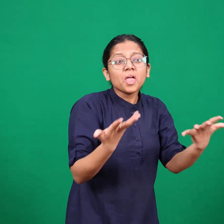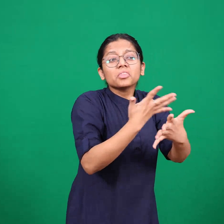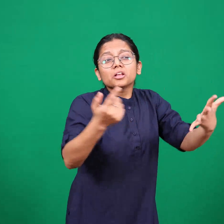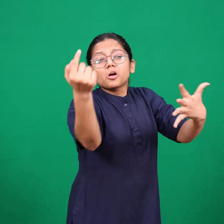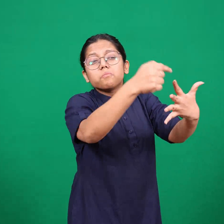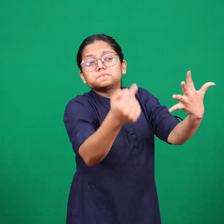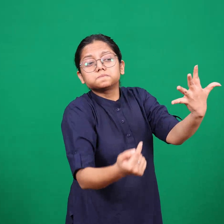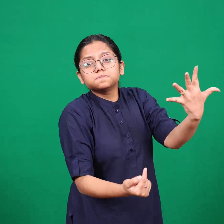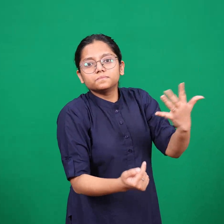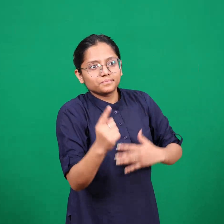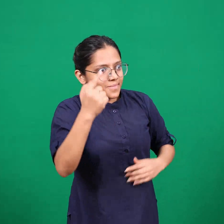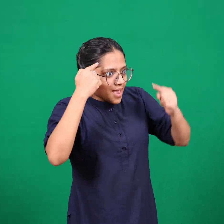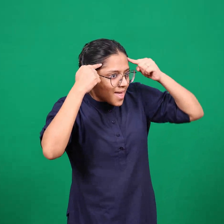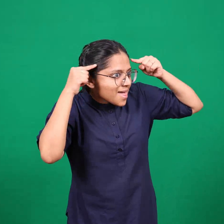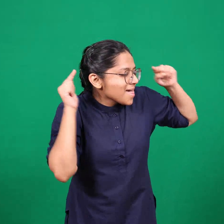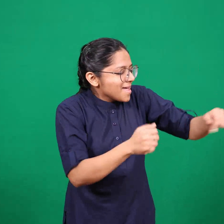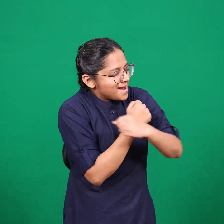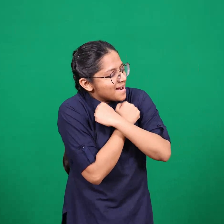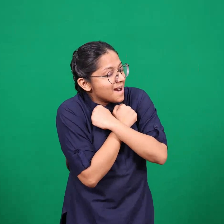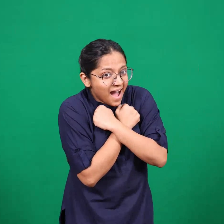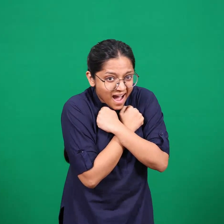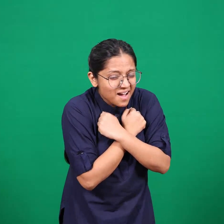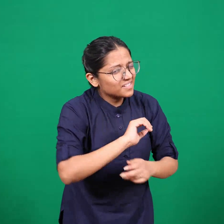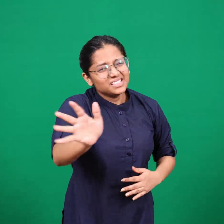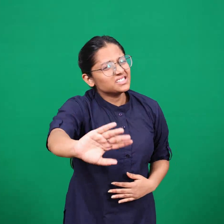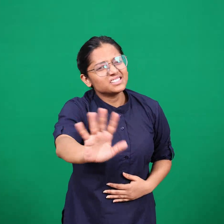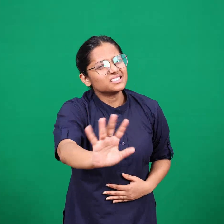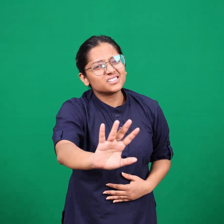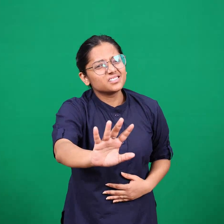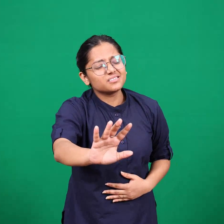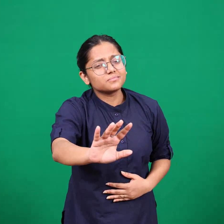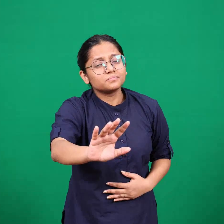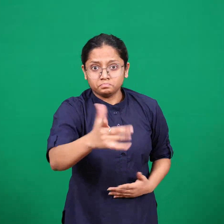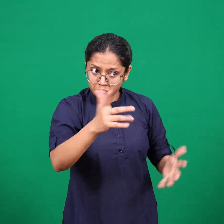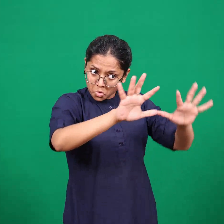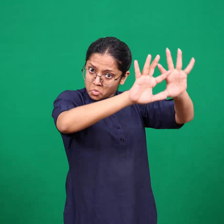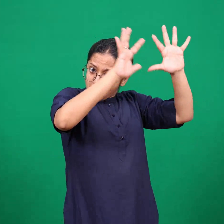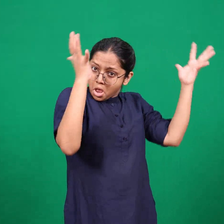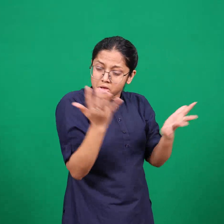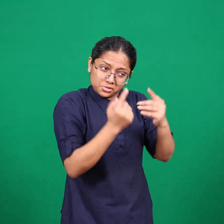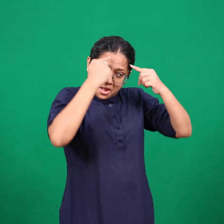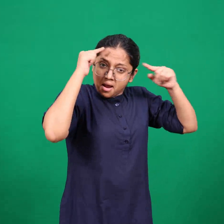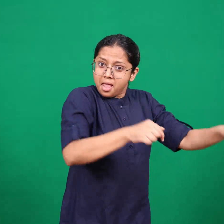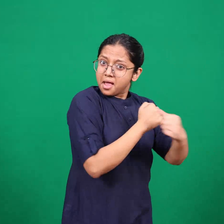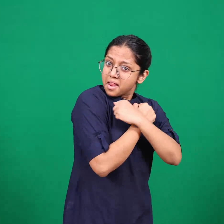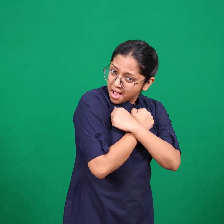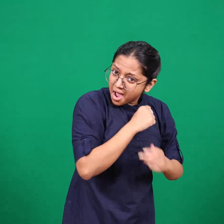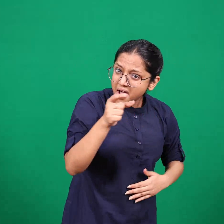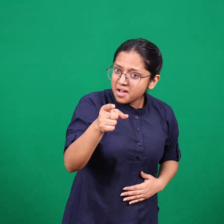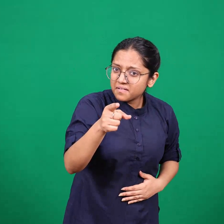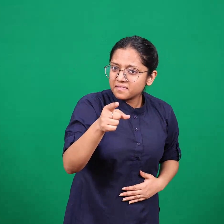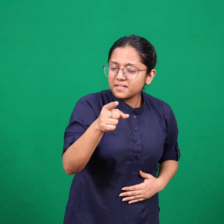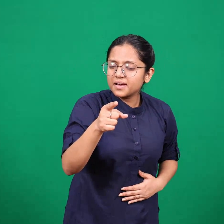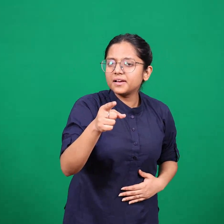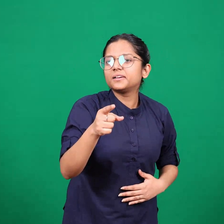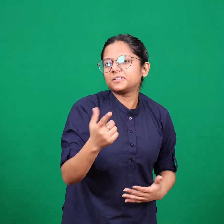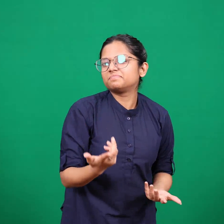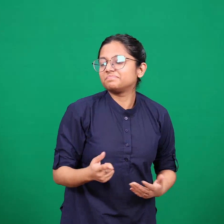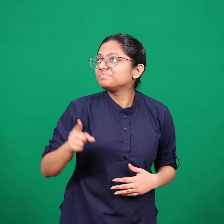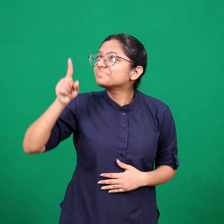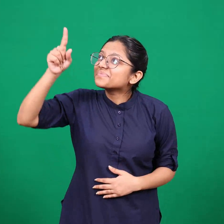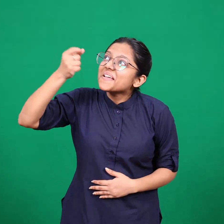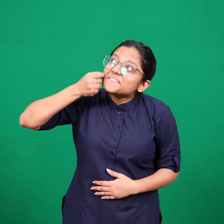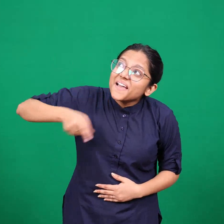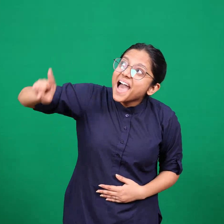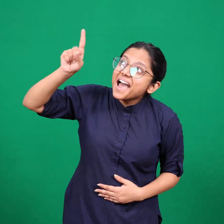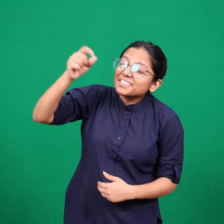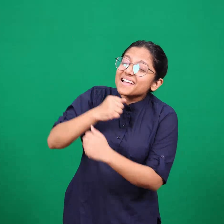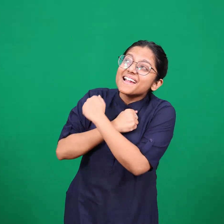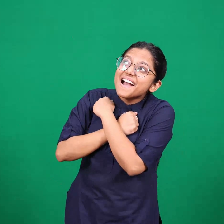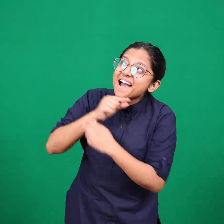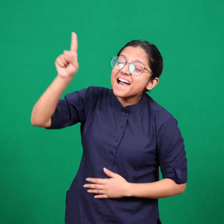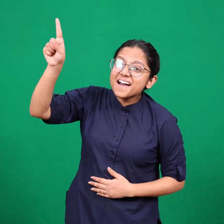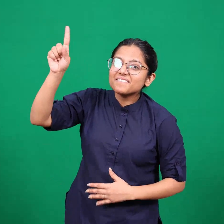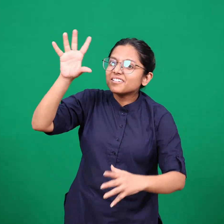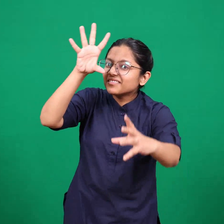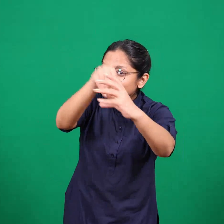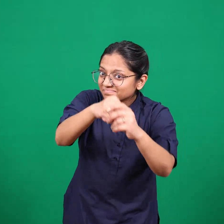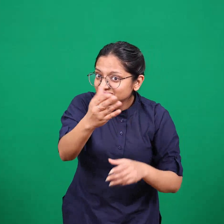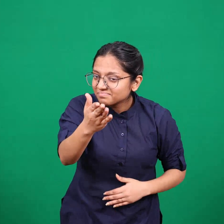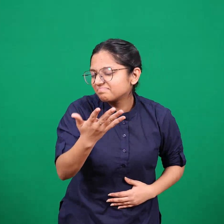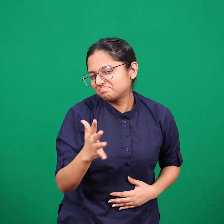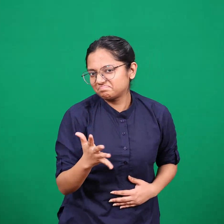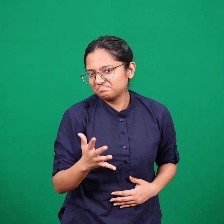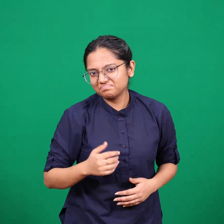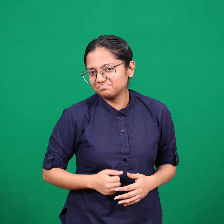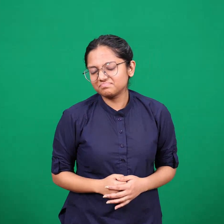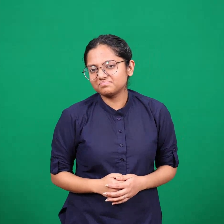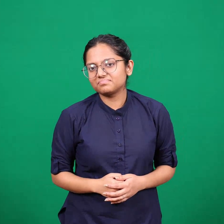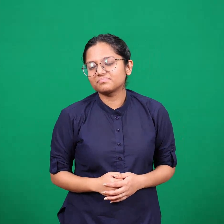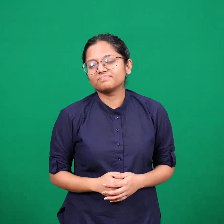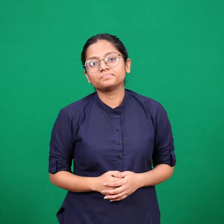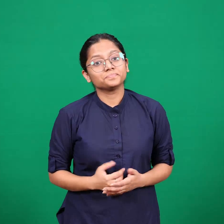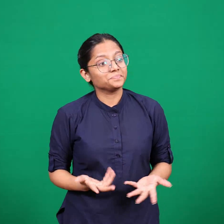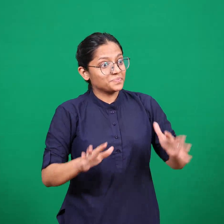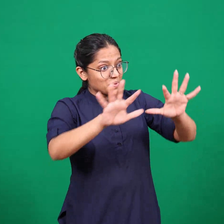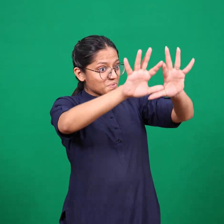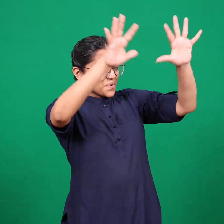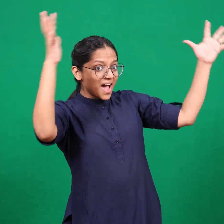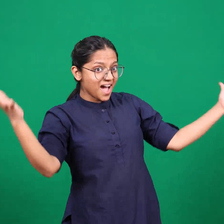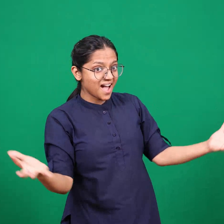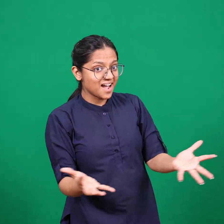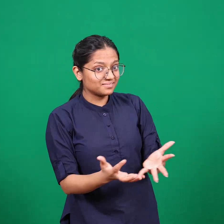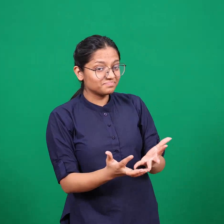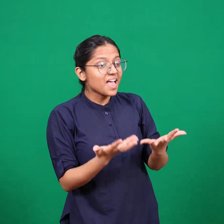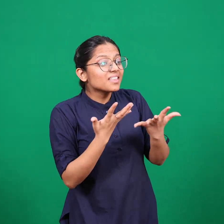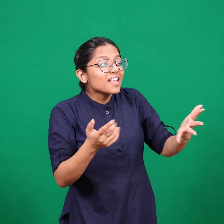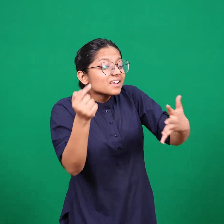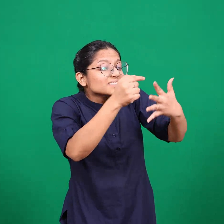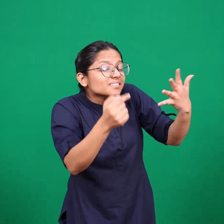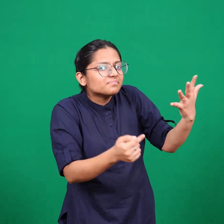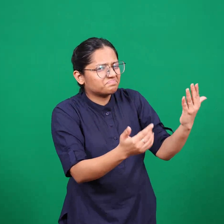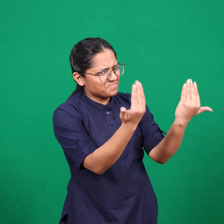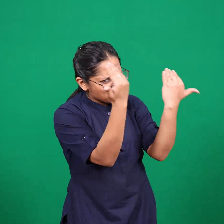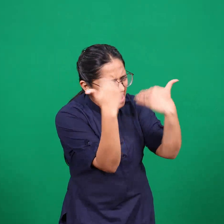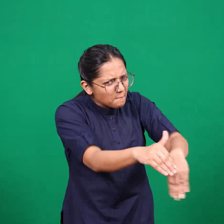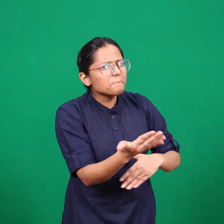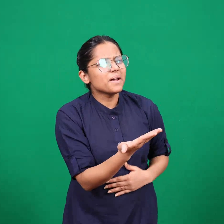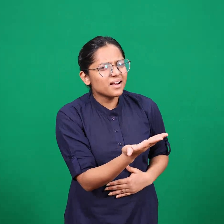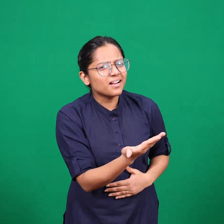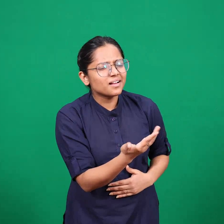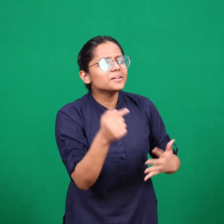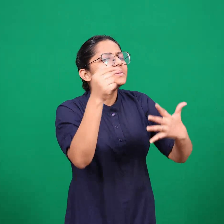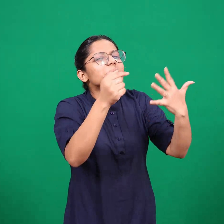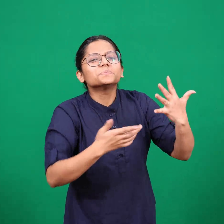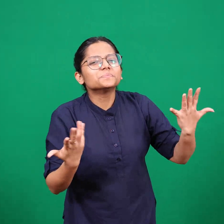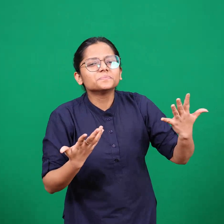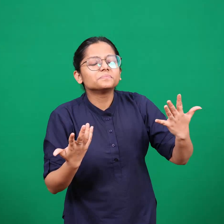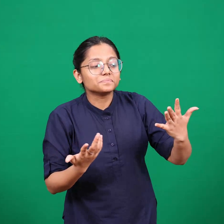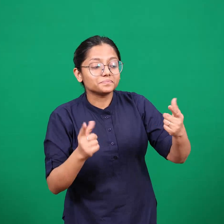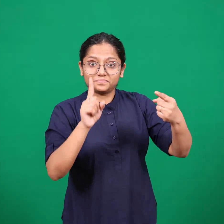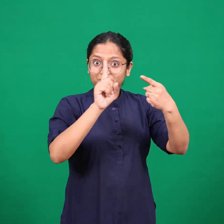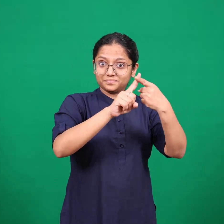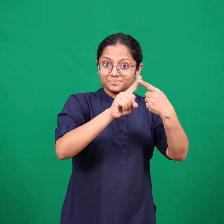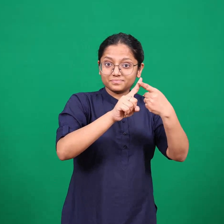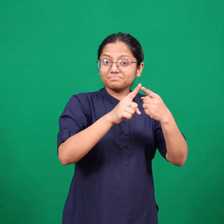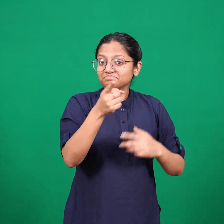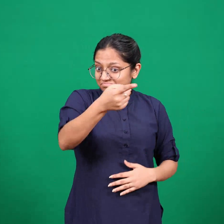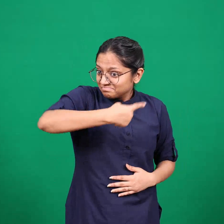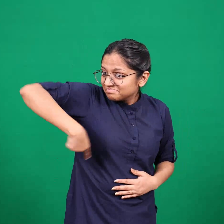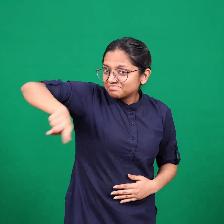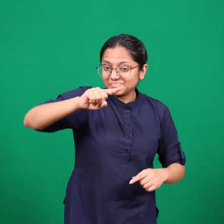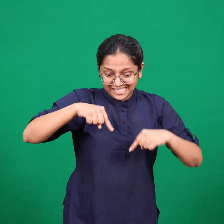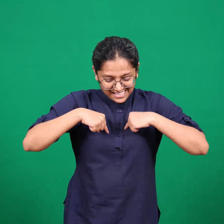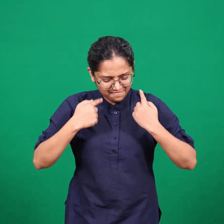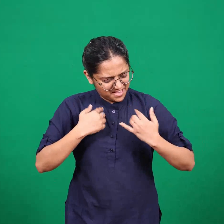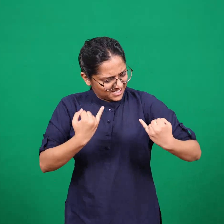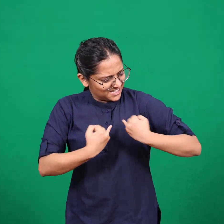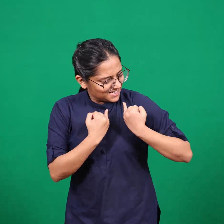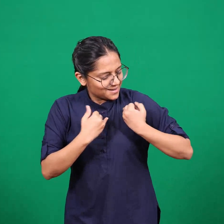If anyone loves the world, the love of the Father is not in him.